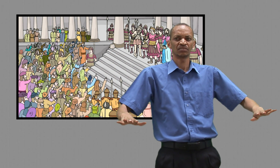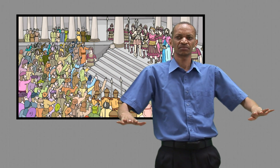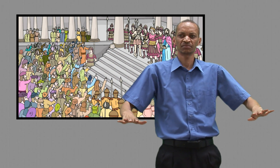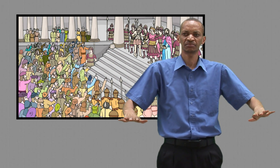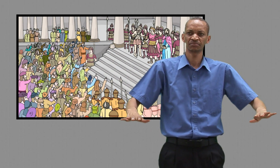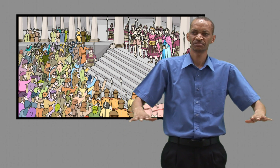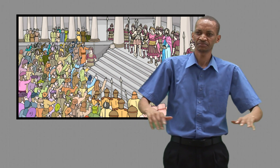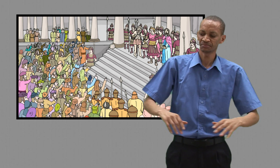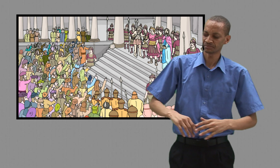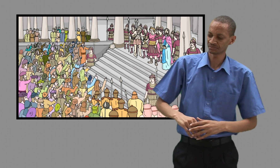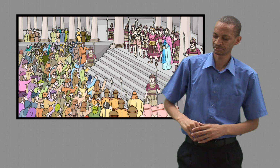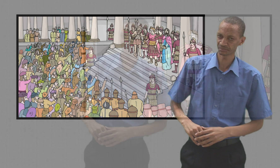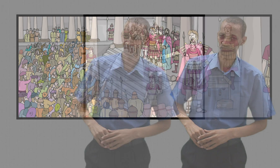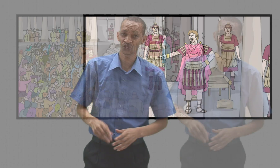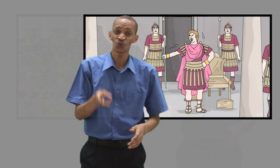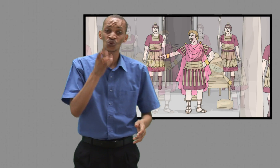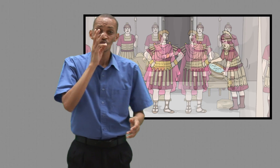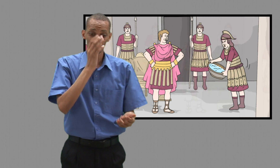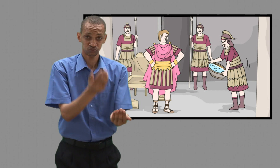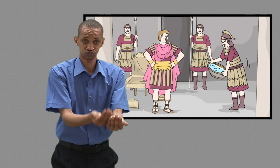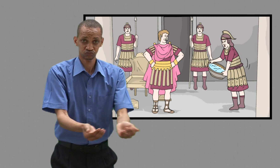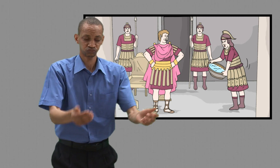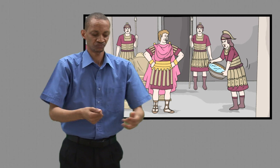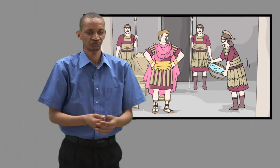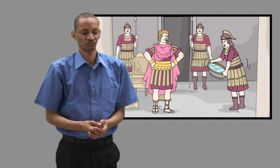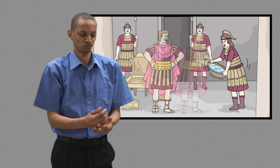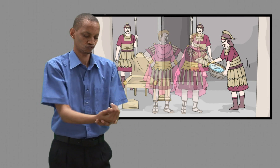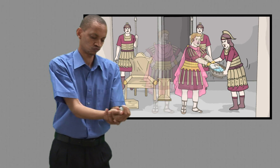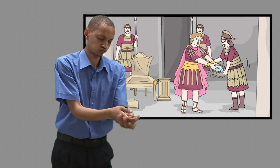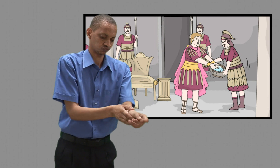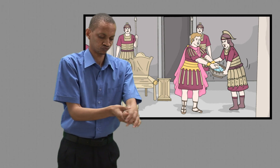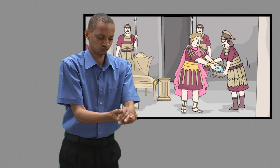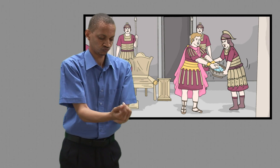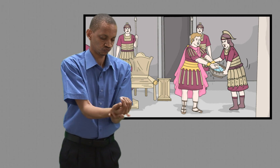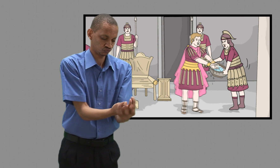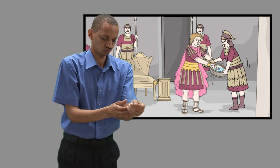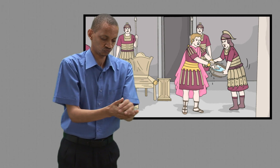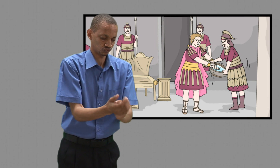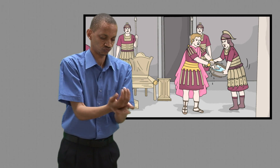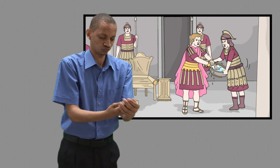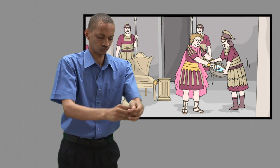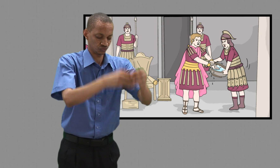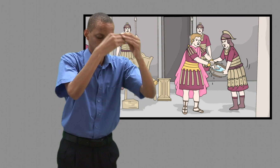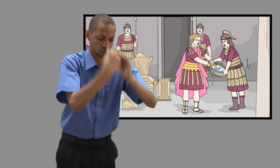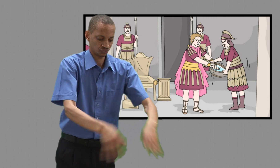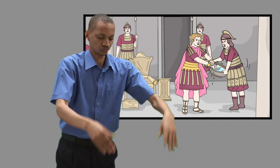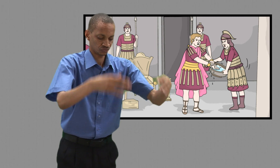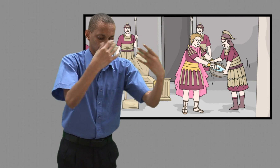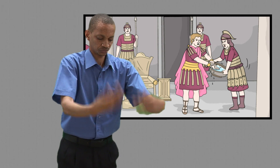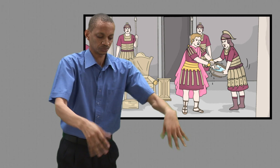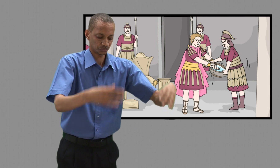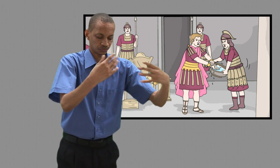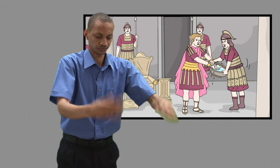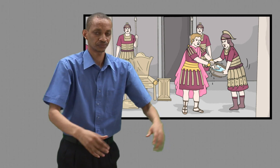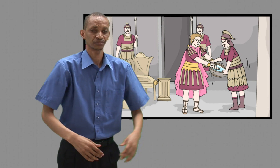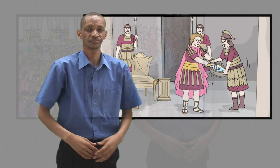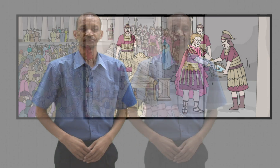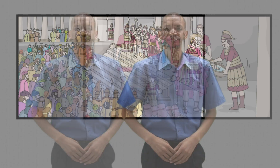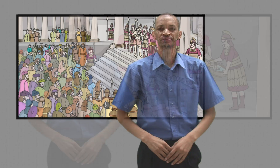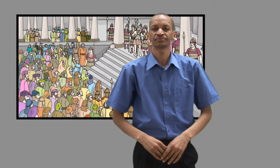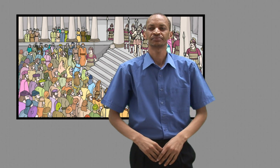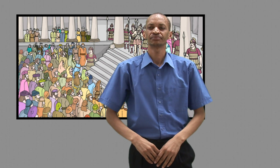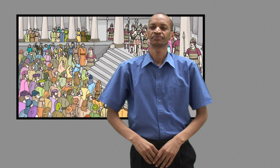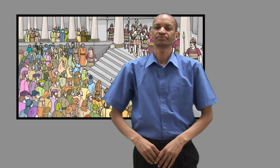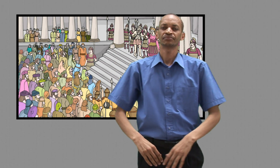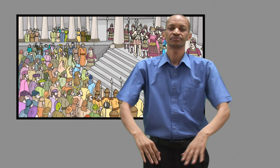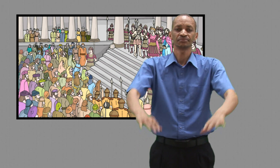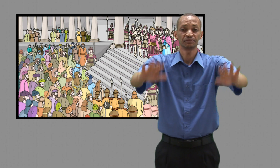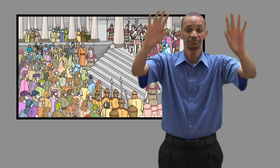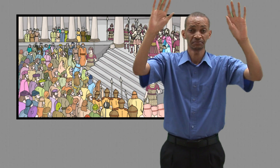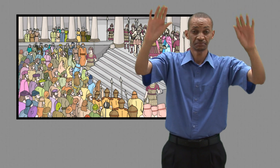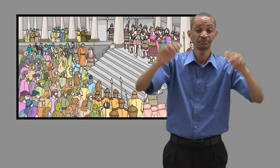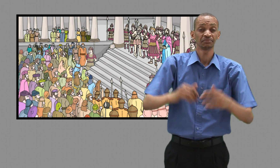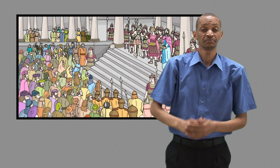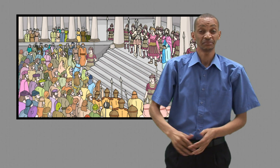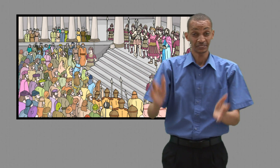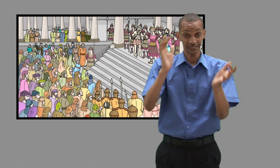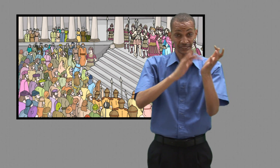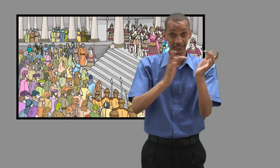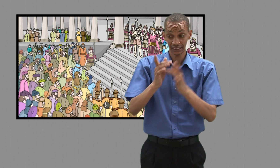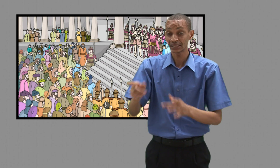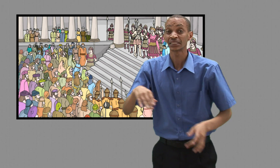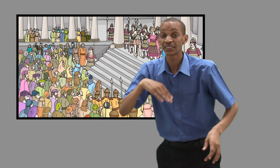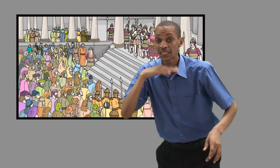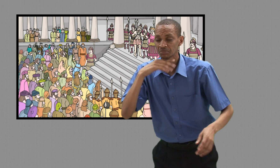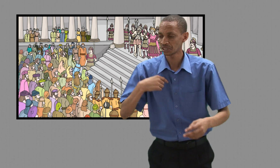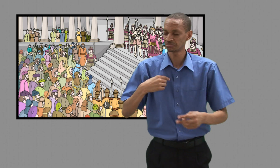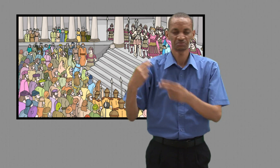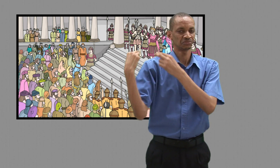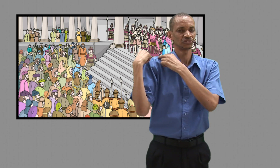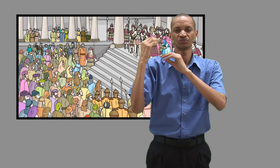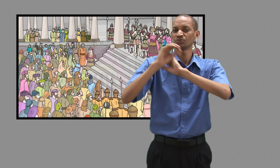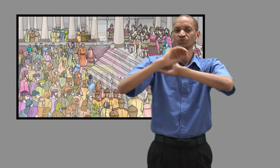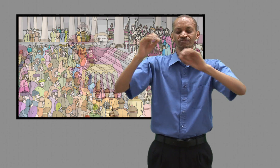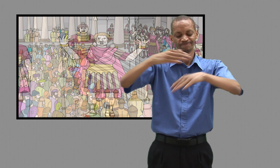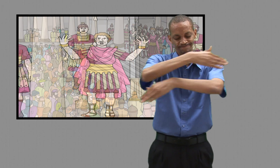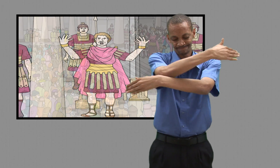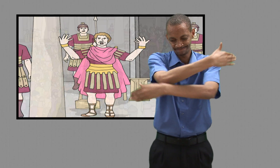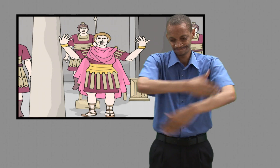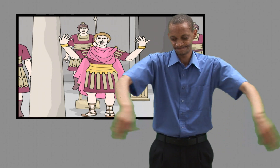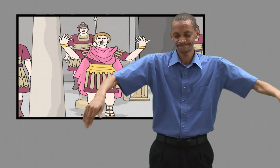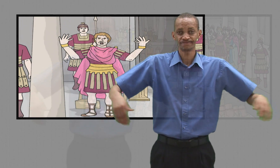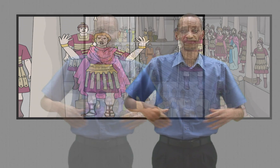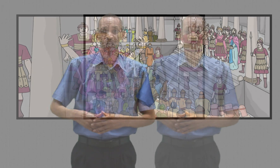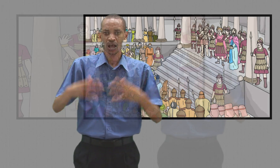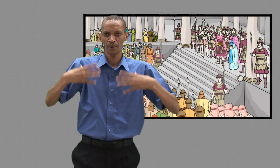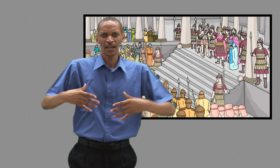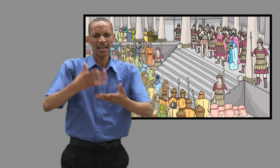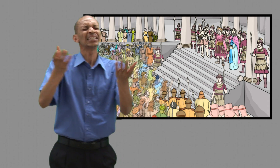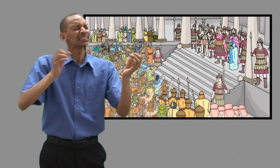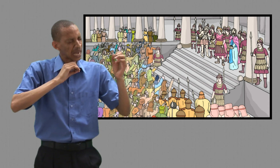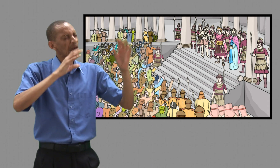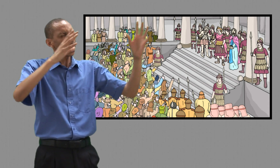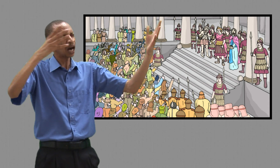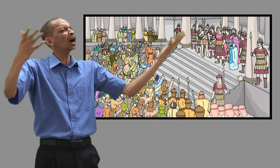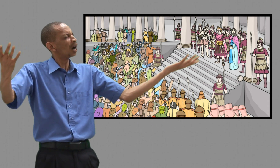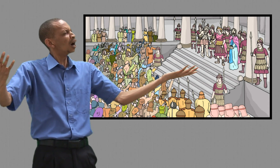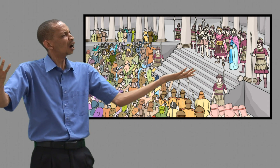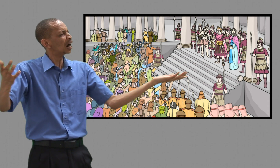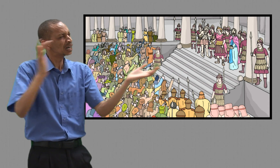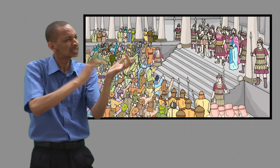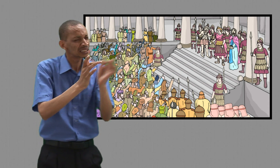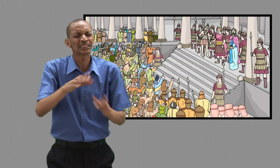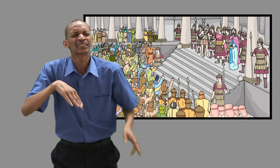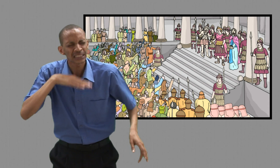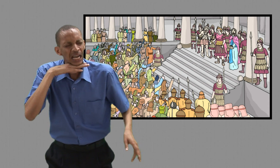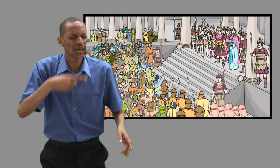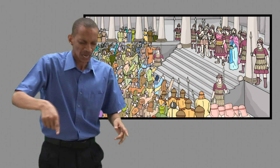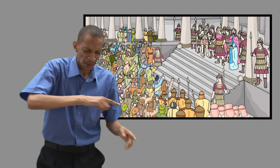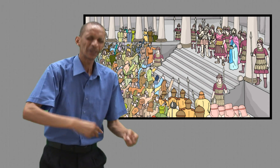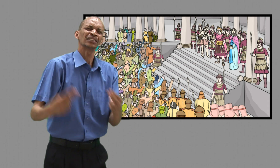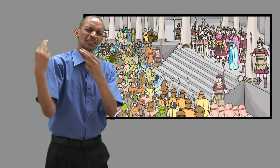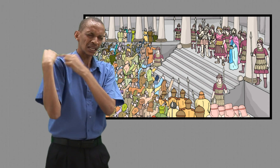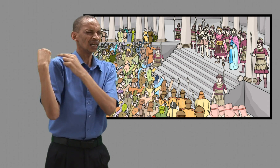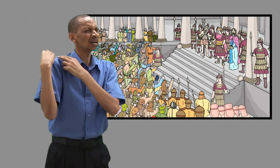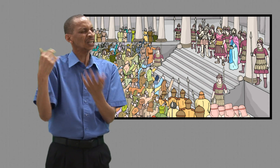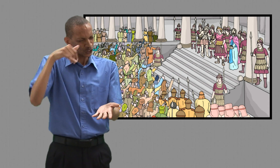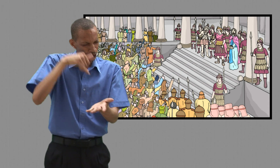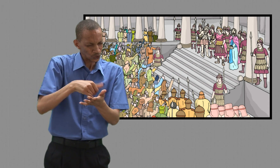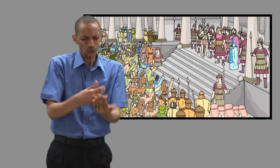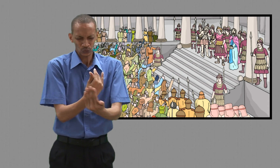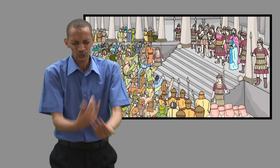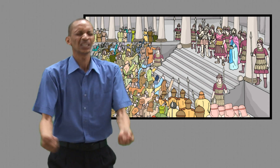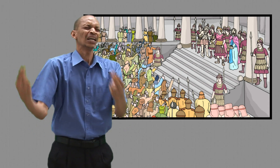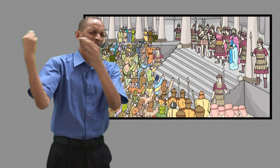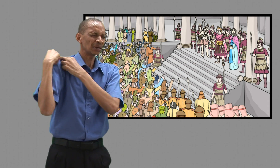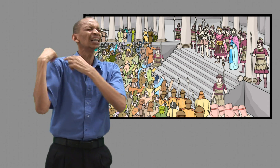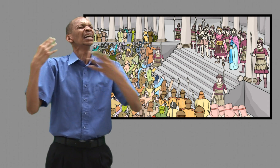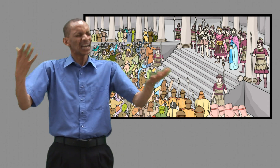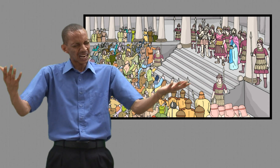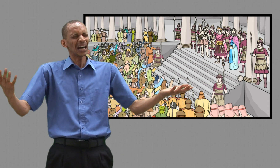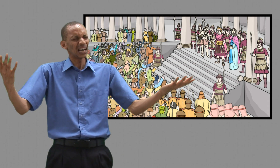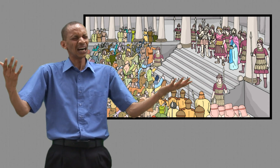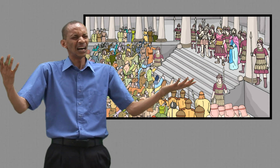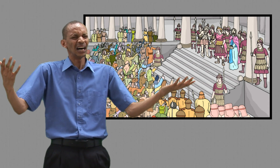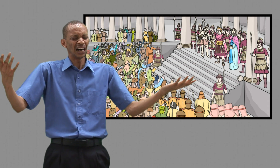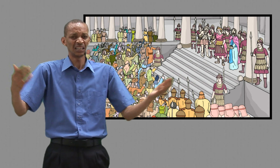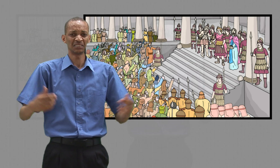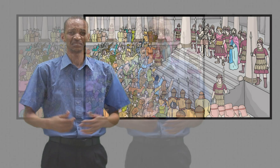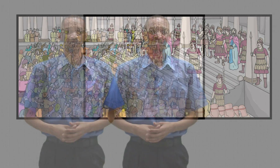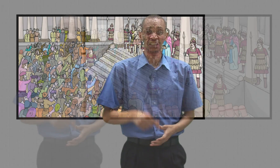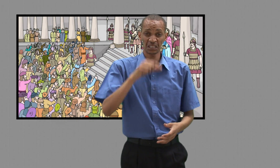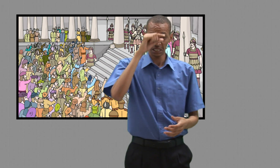When Pilate saw that he was accomplishing nothing, but that instead a riot was breaking out, he took water and washed his hands before the crowd.